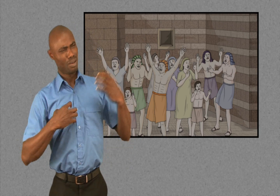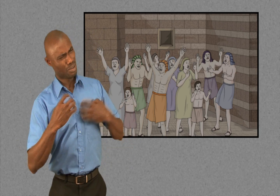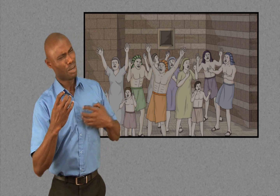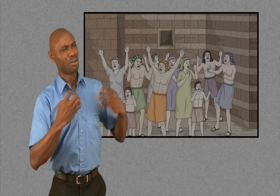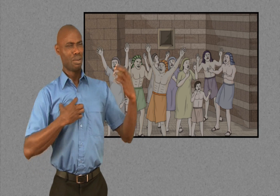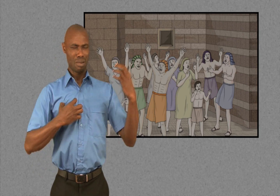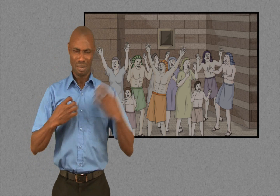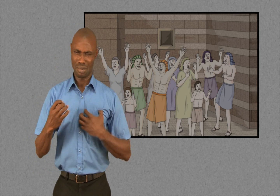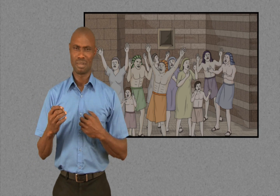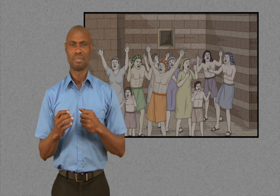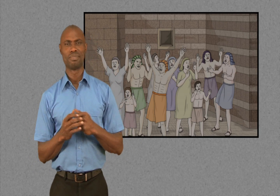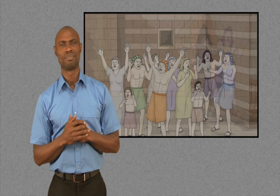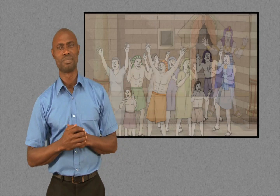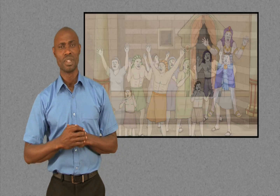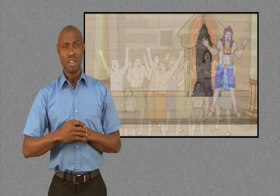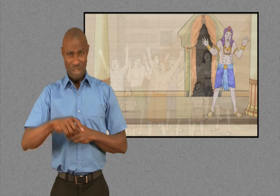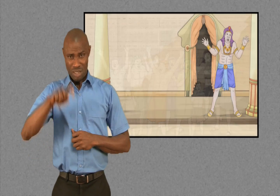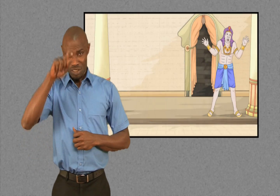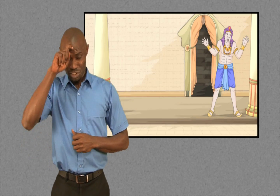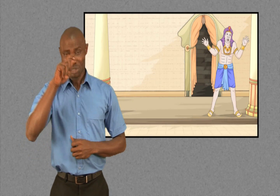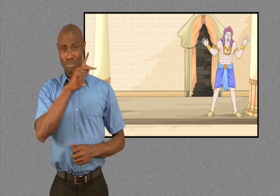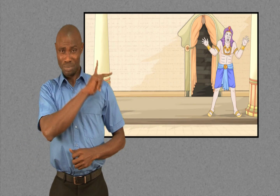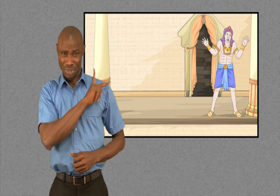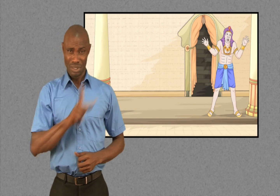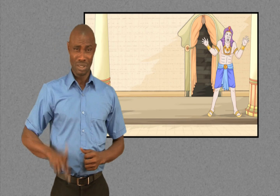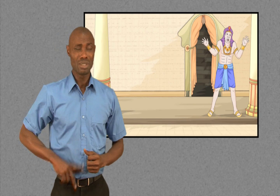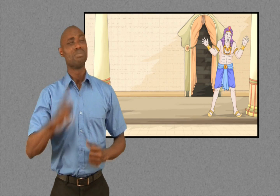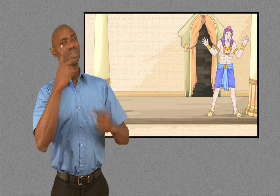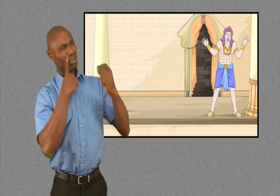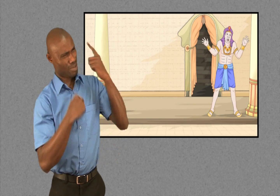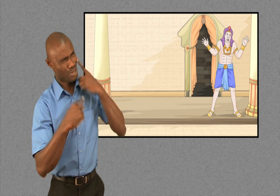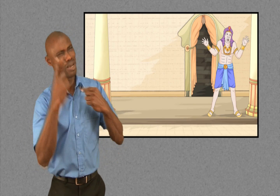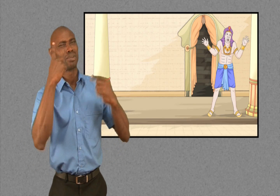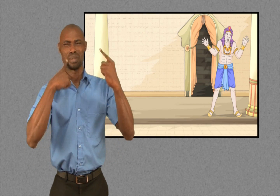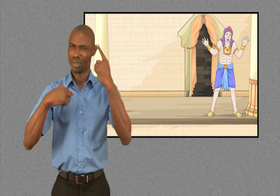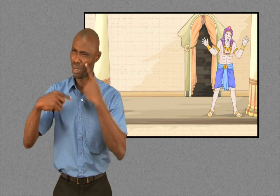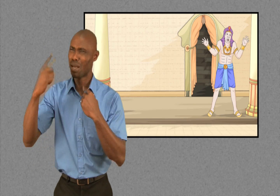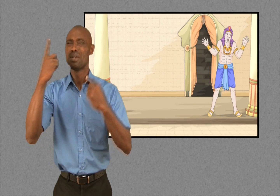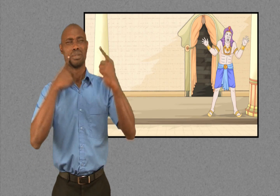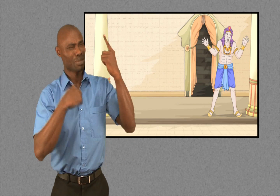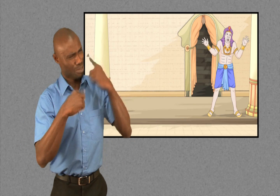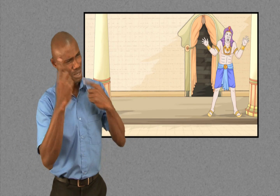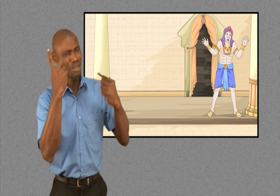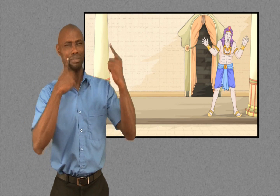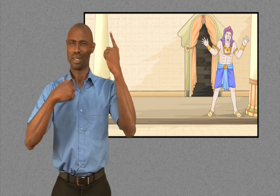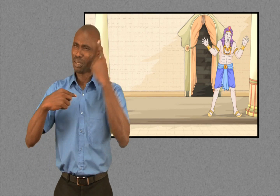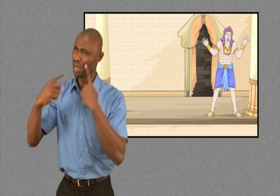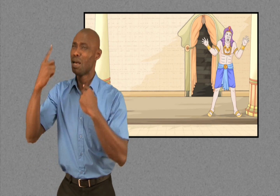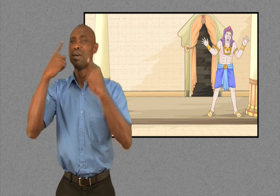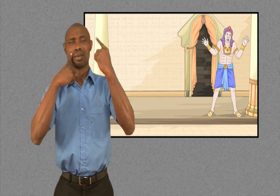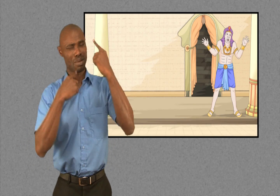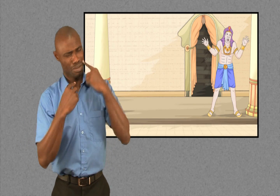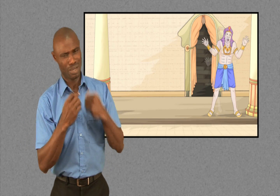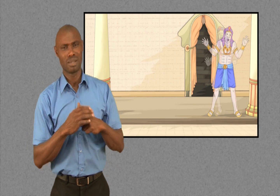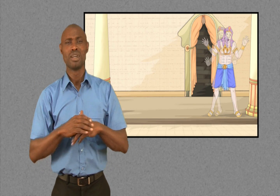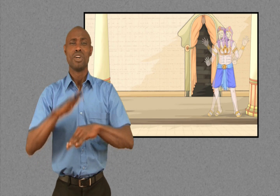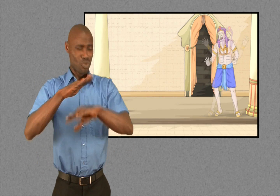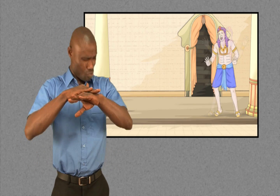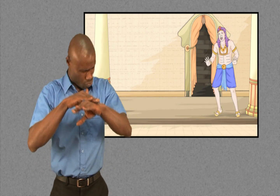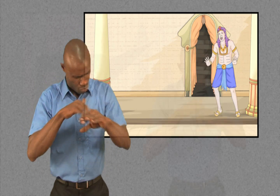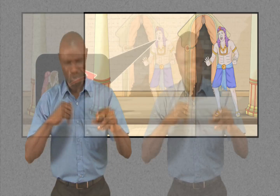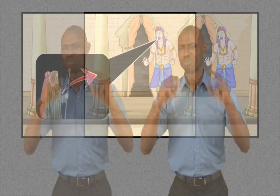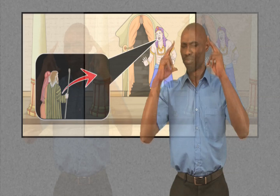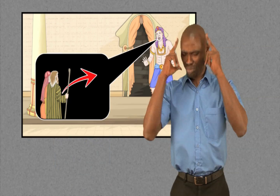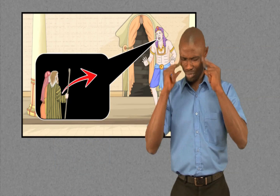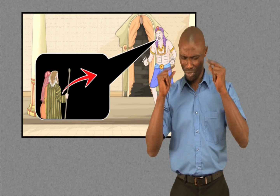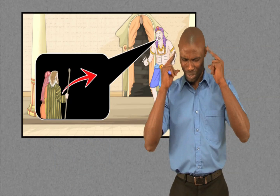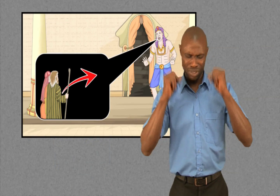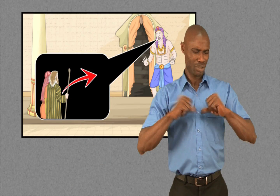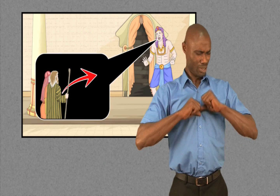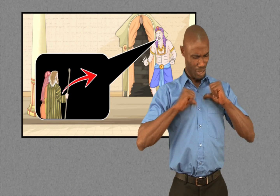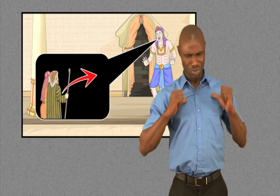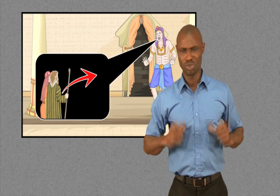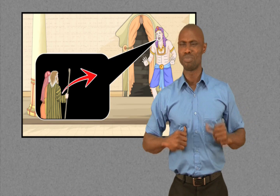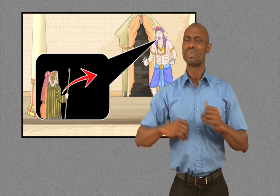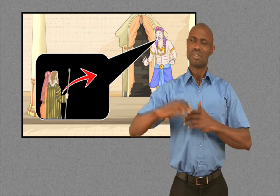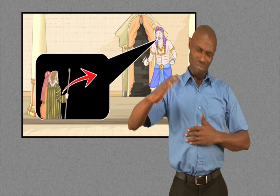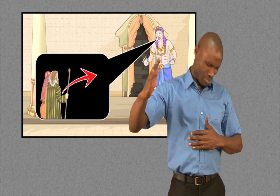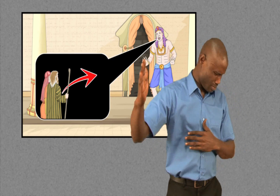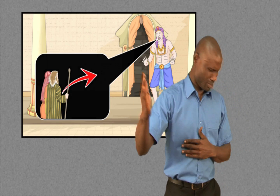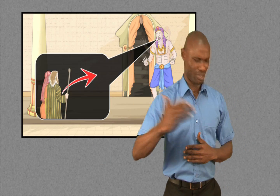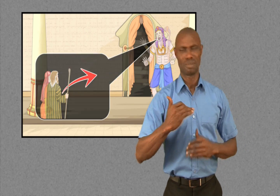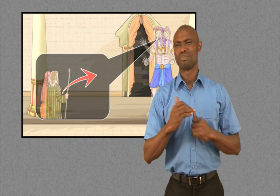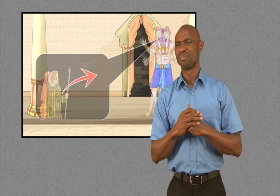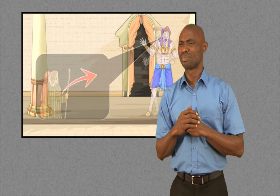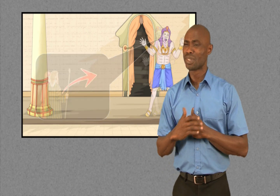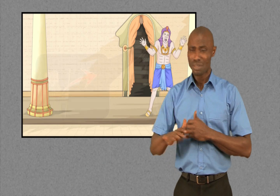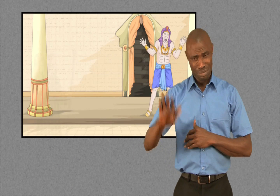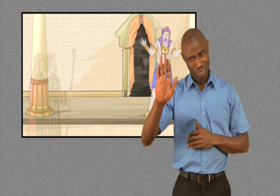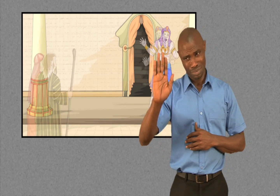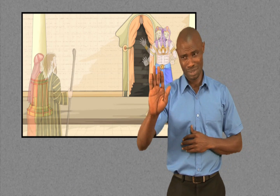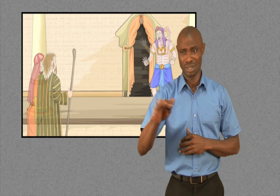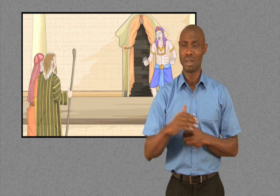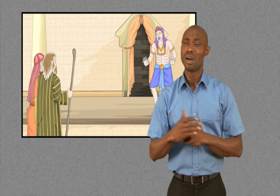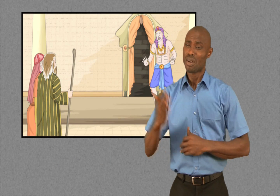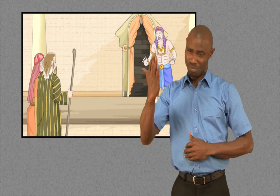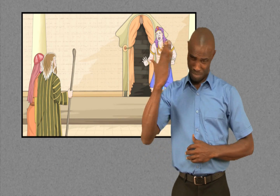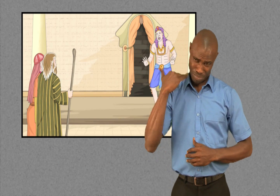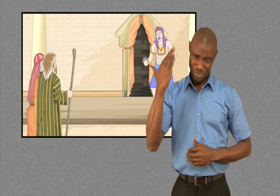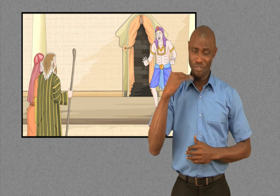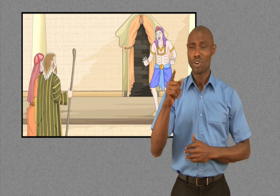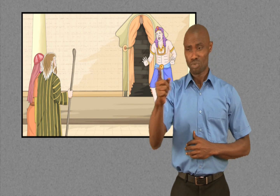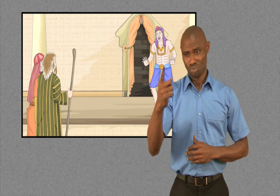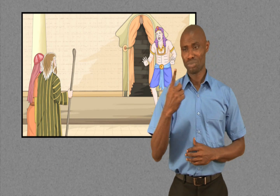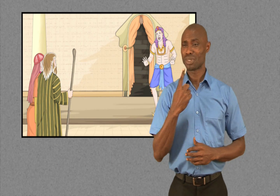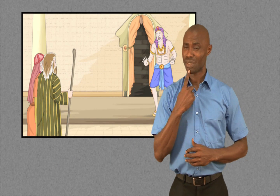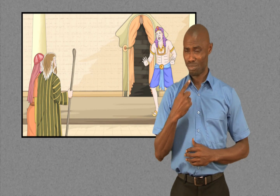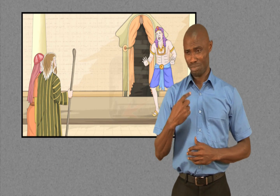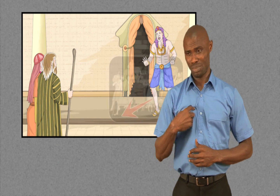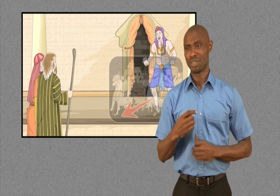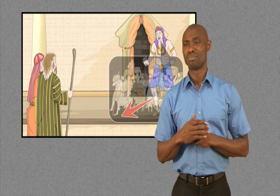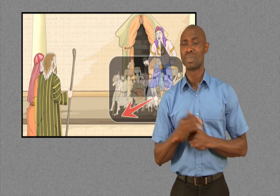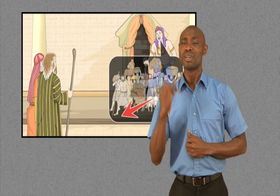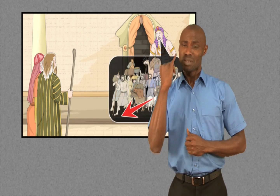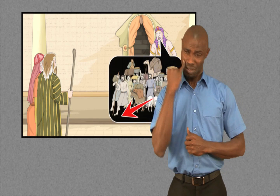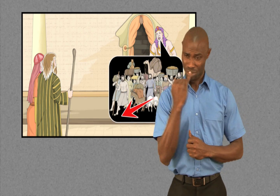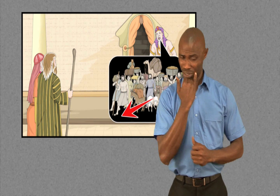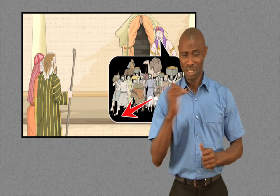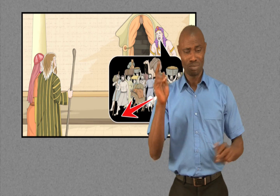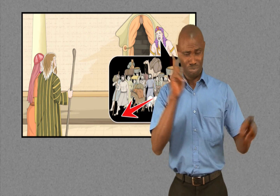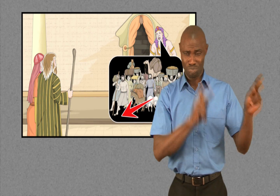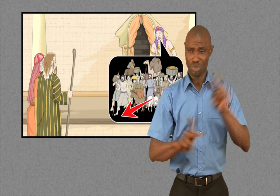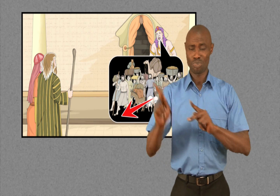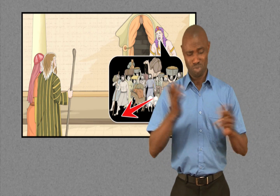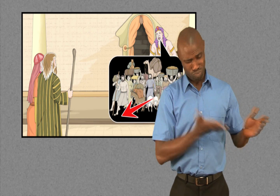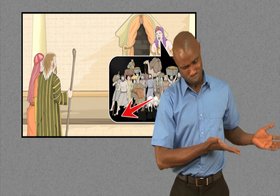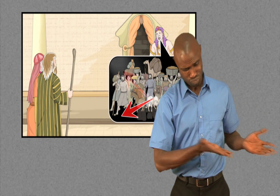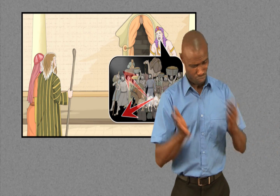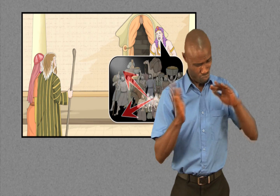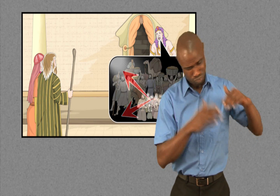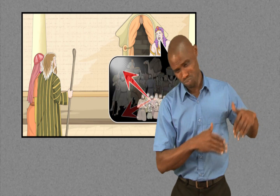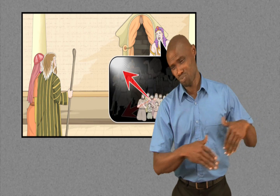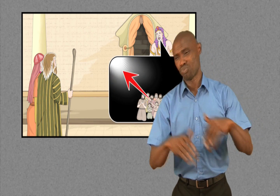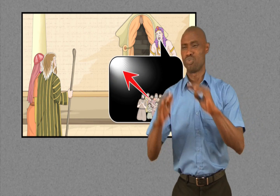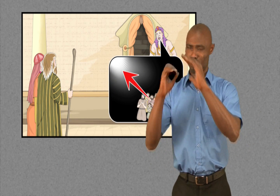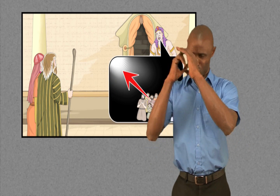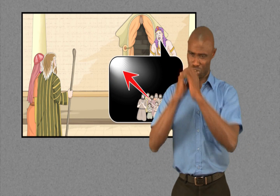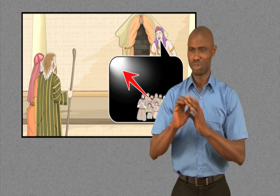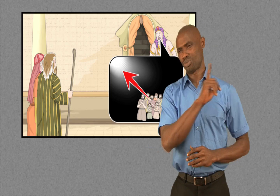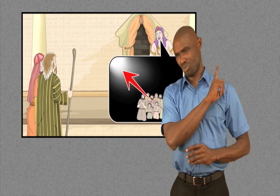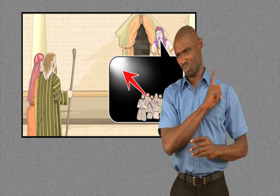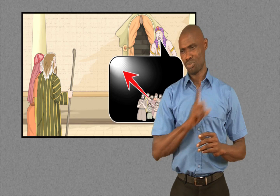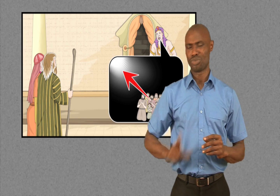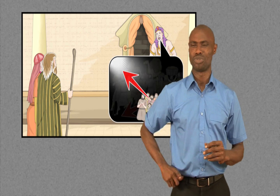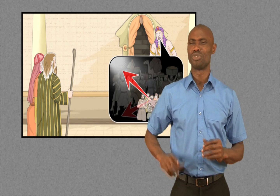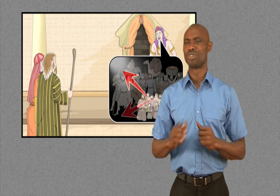Then Pharaoh summoned Moses and Aaron by night and said, “Get up, leave my people, both you and the Israelites!